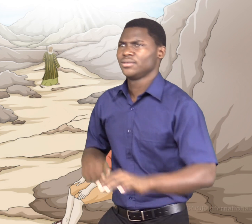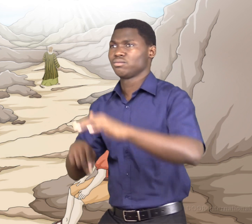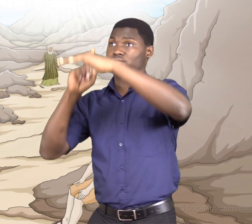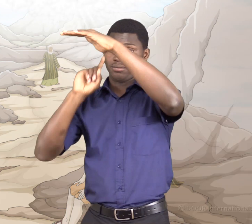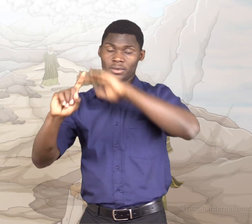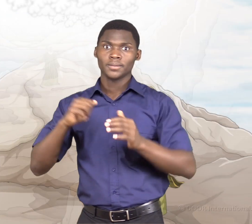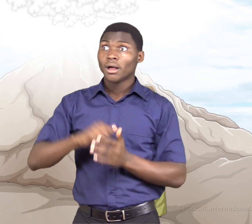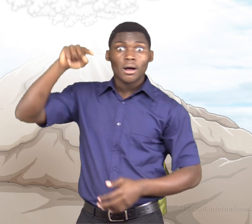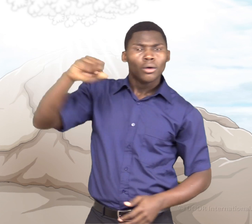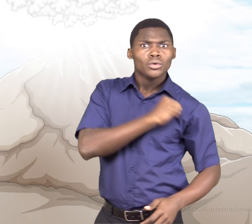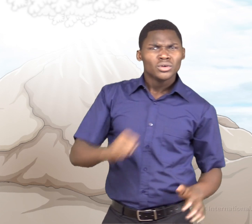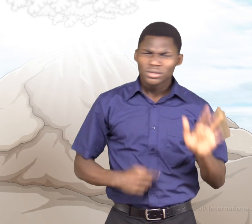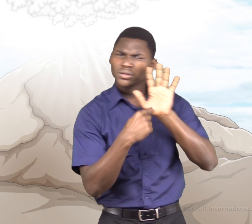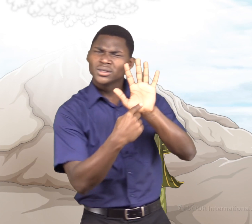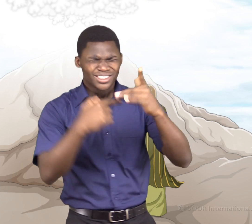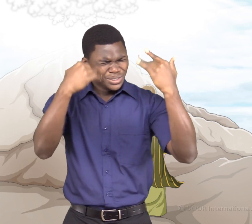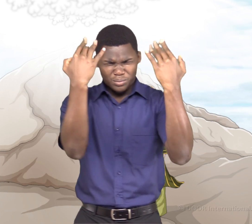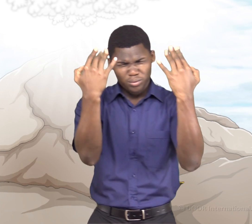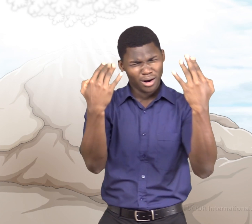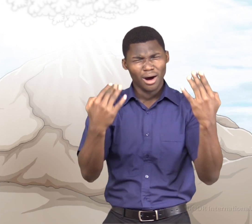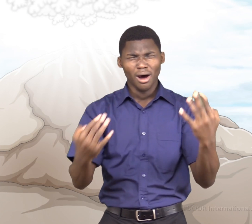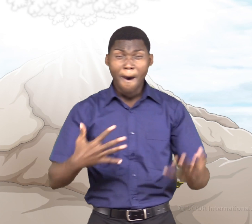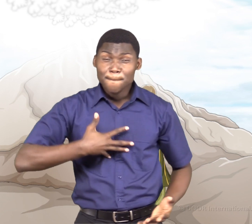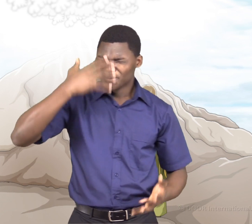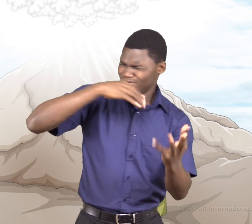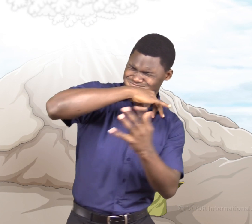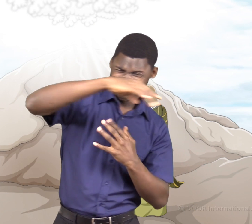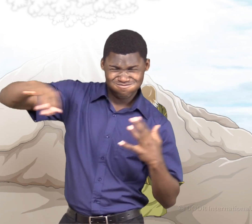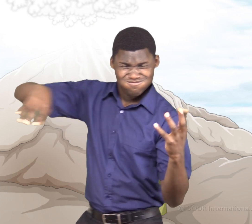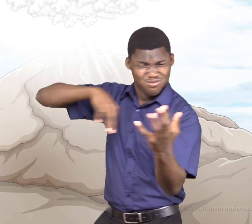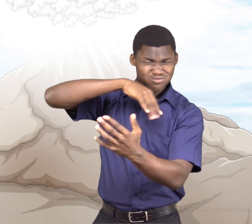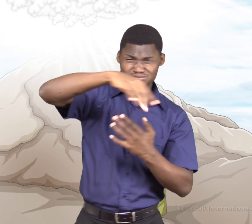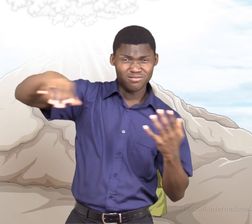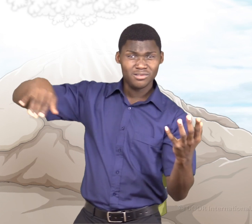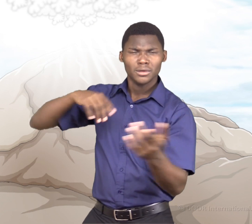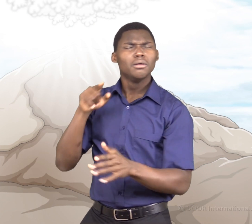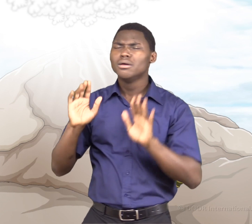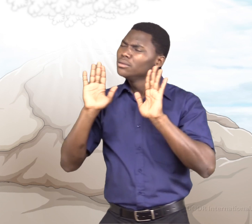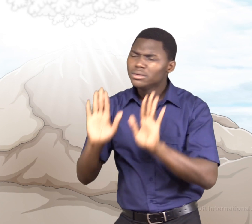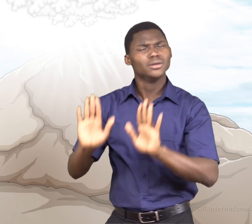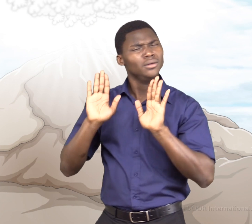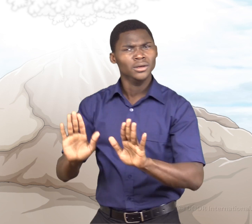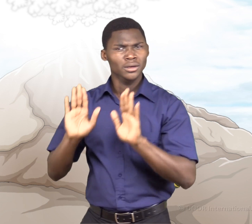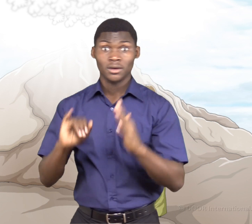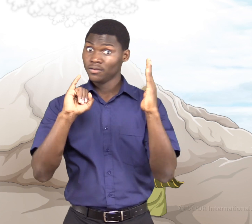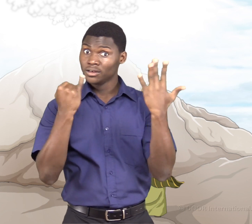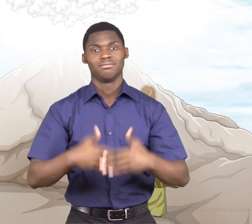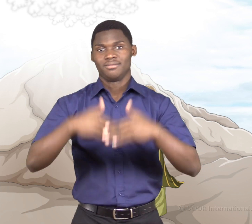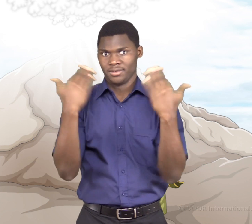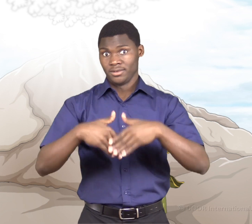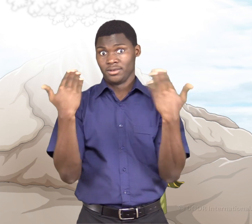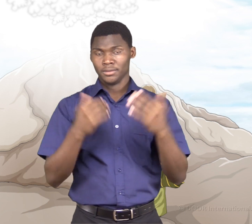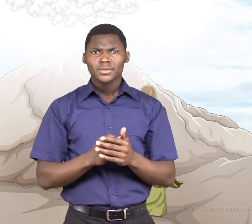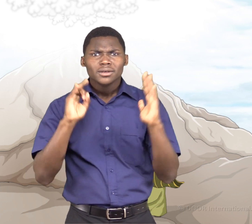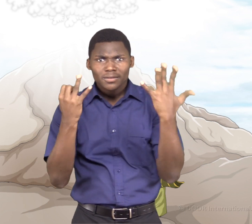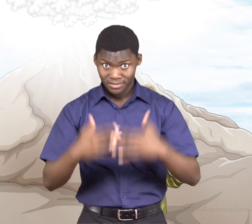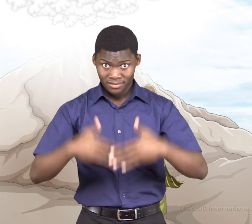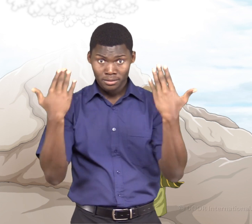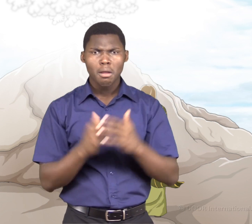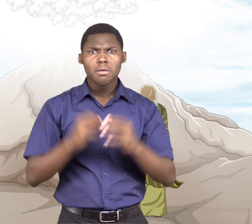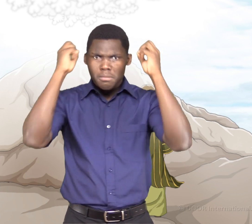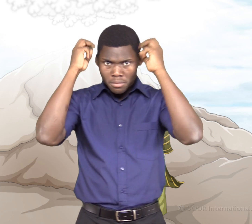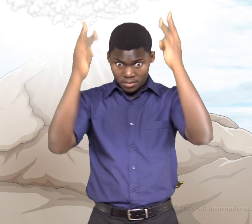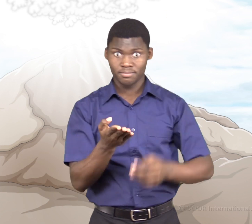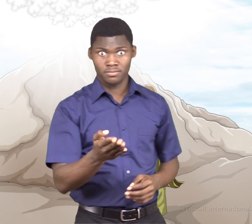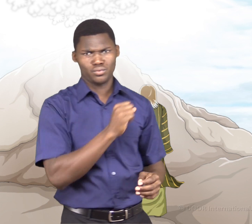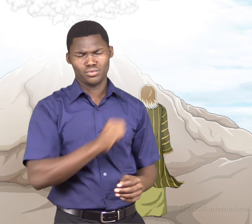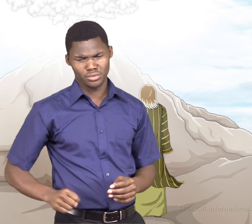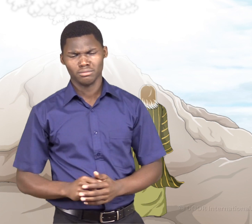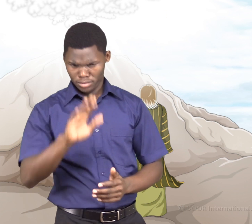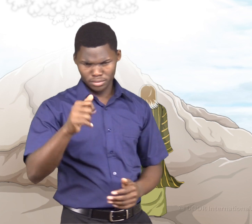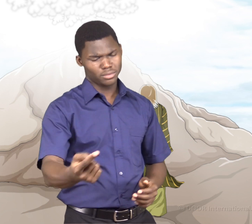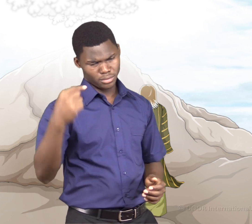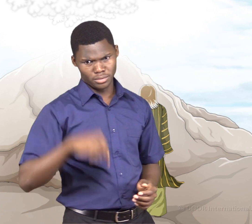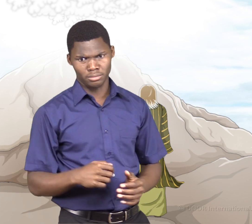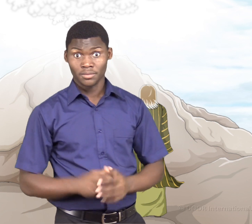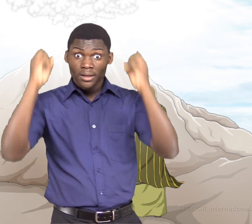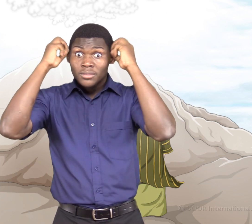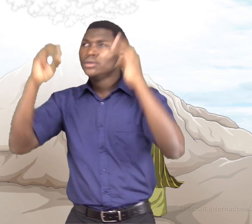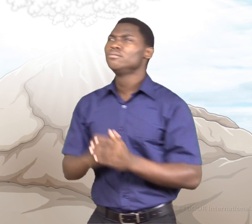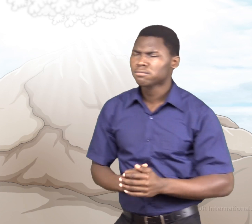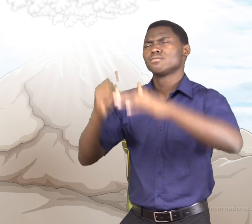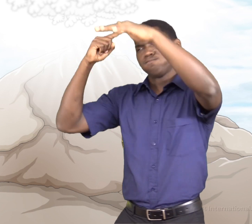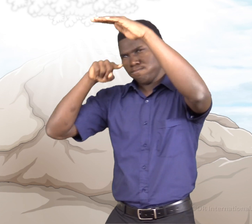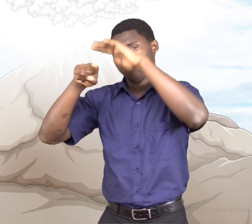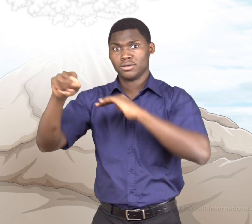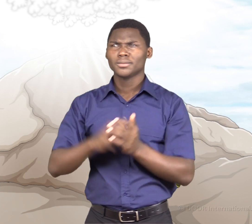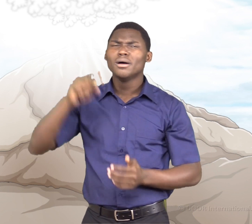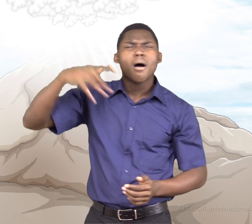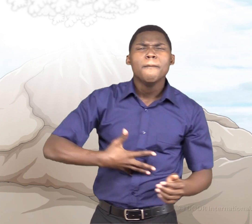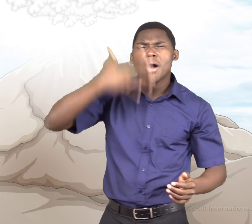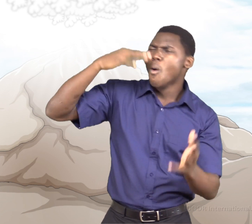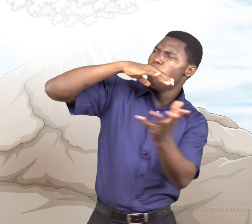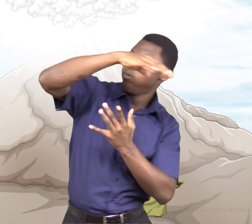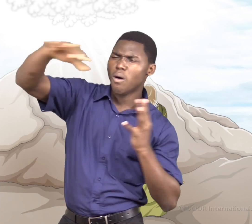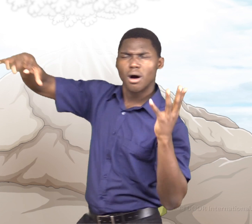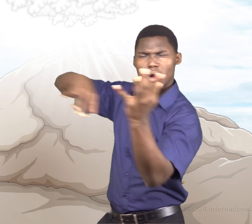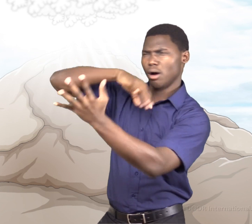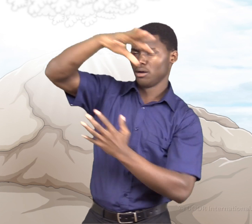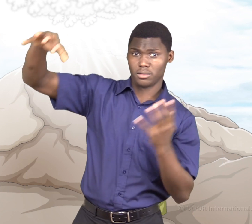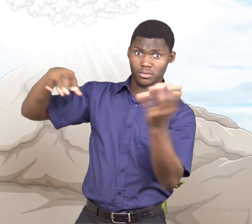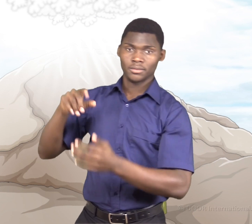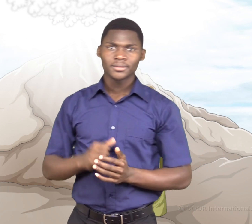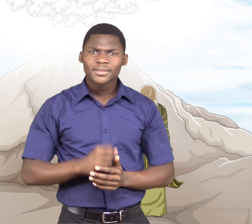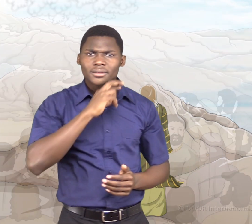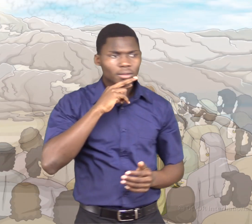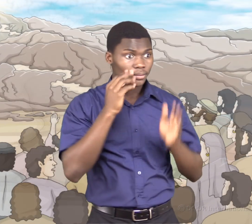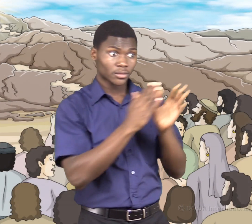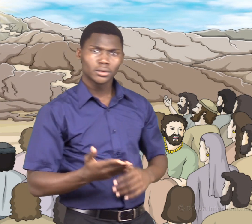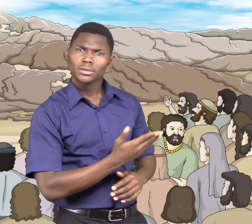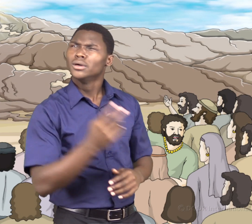For six days the cloud covered it, and on the seventh day the LORD called to Moses from within the cloud.